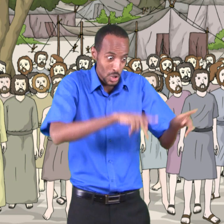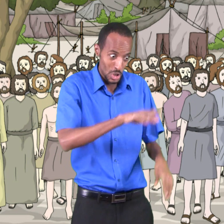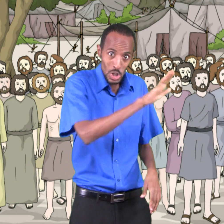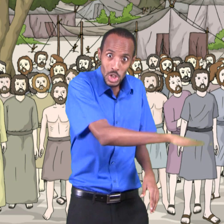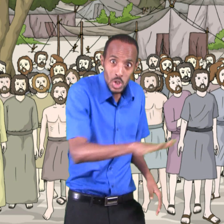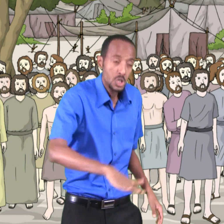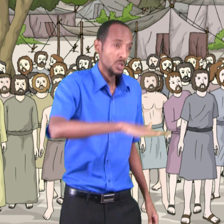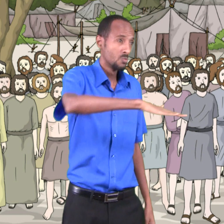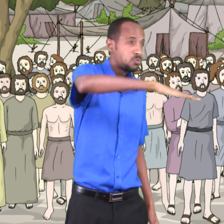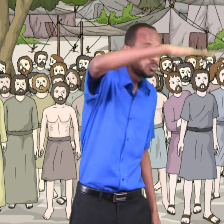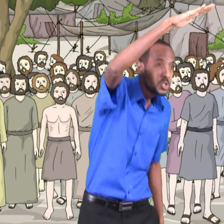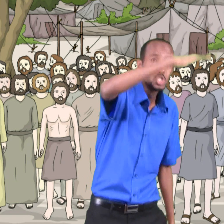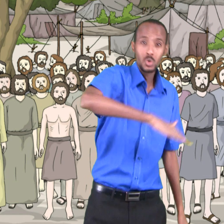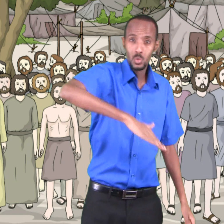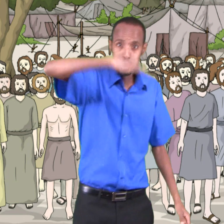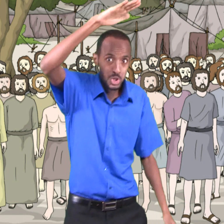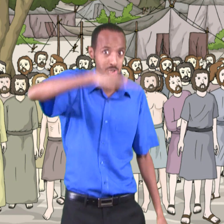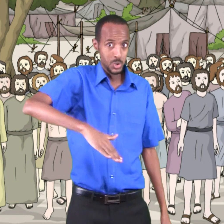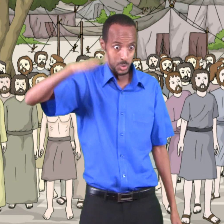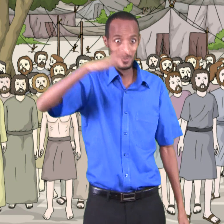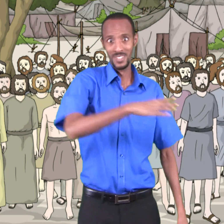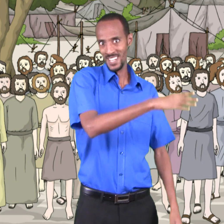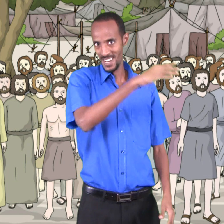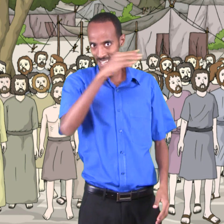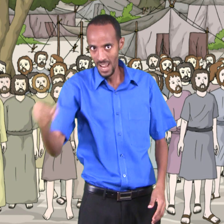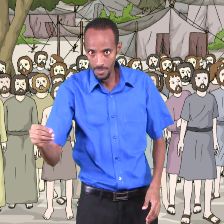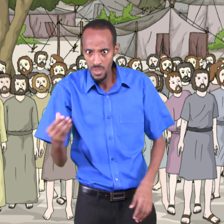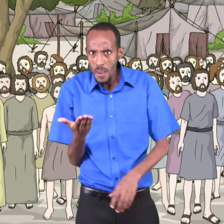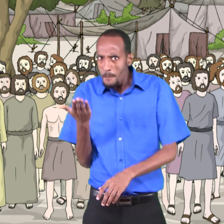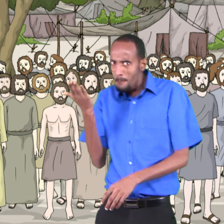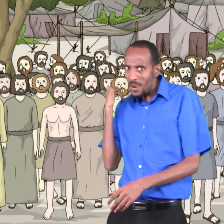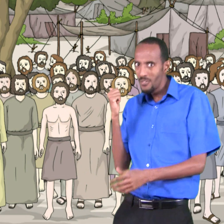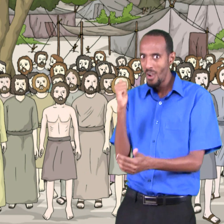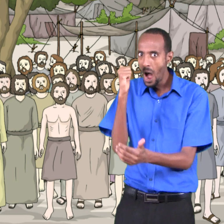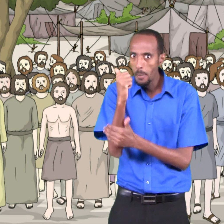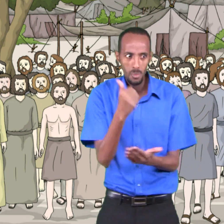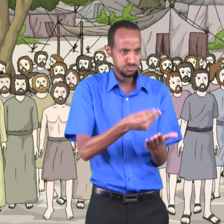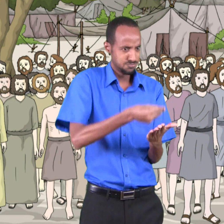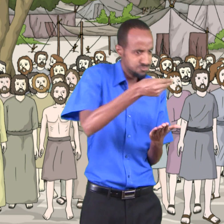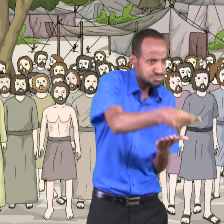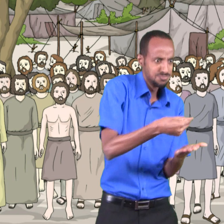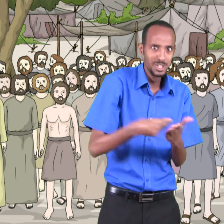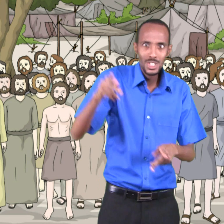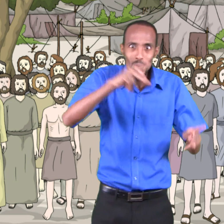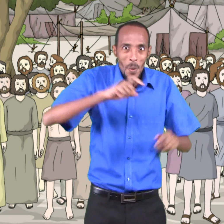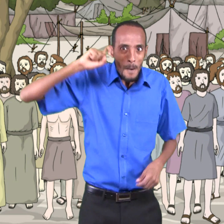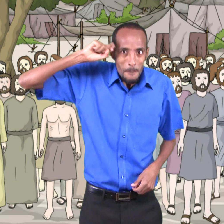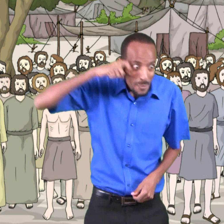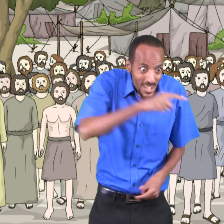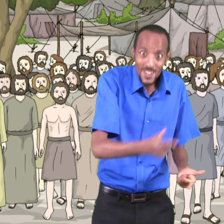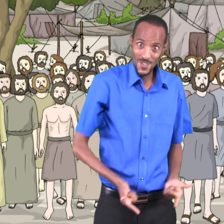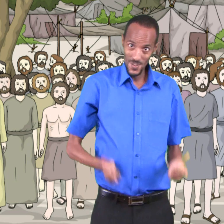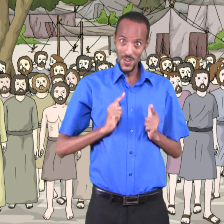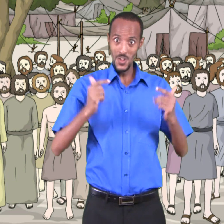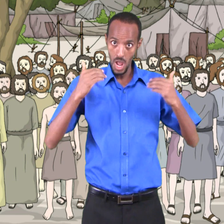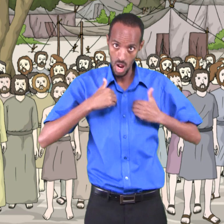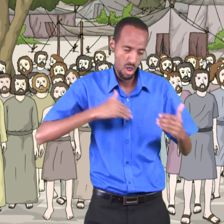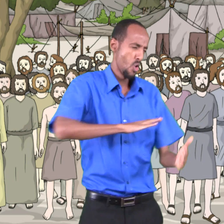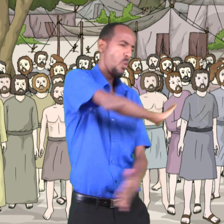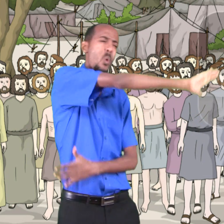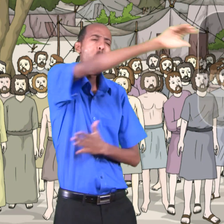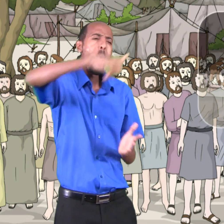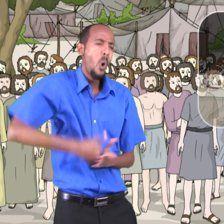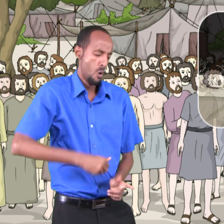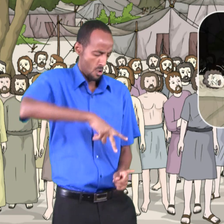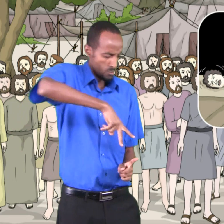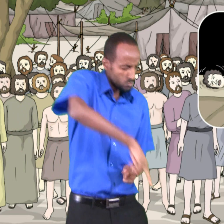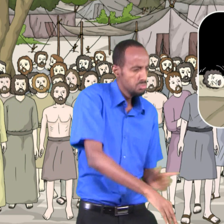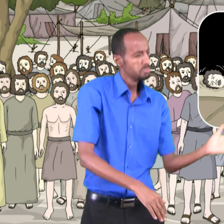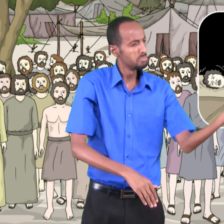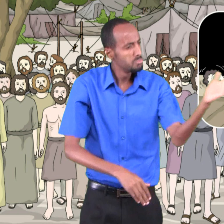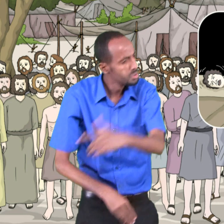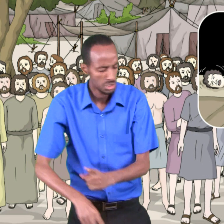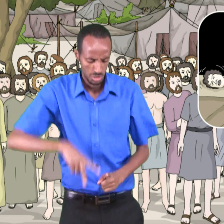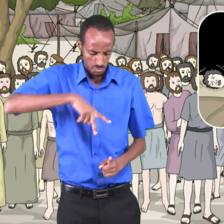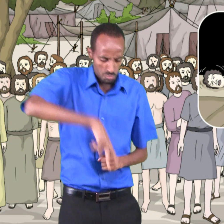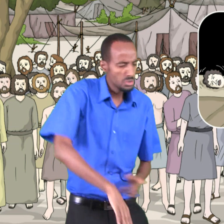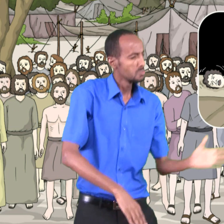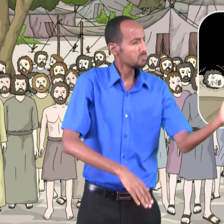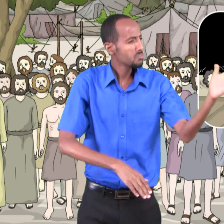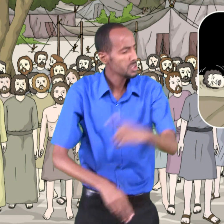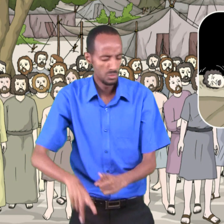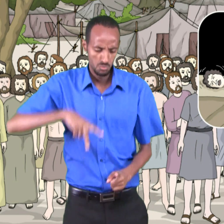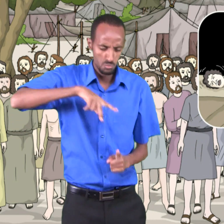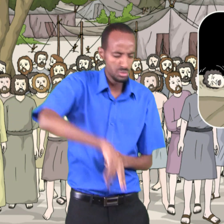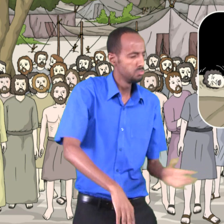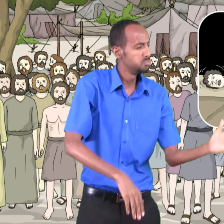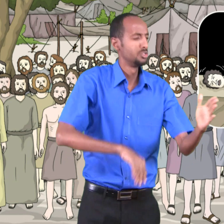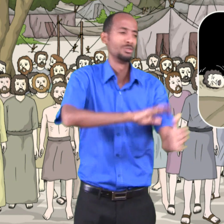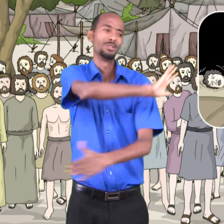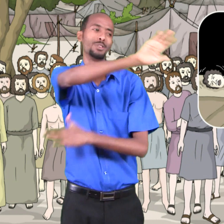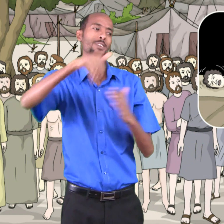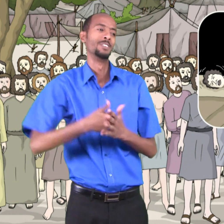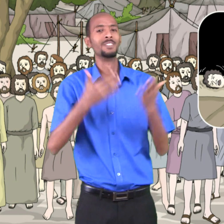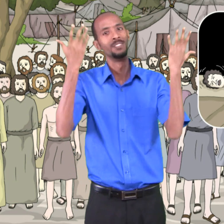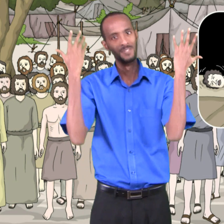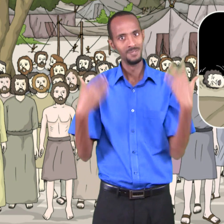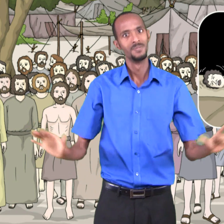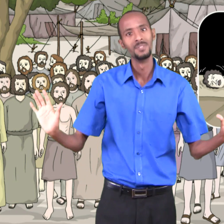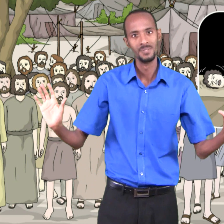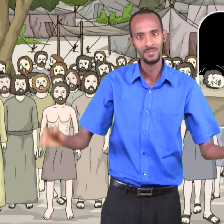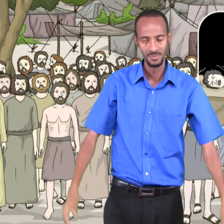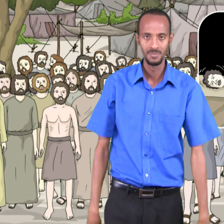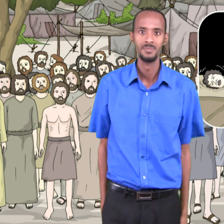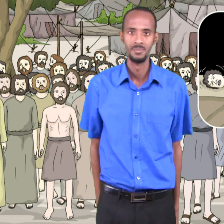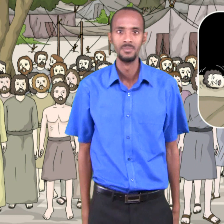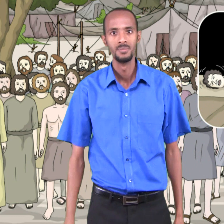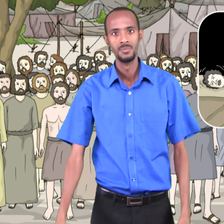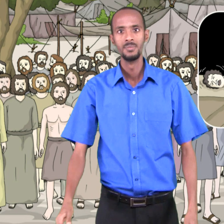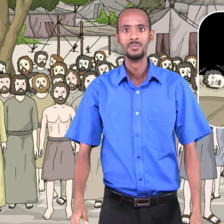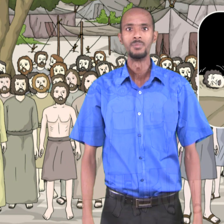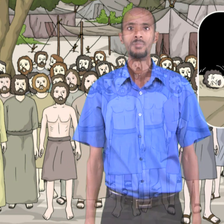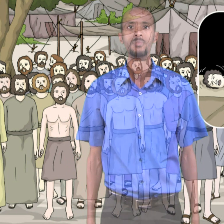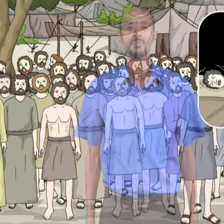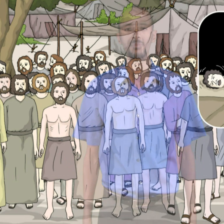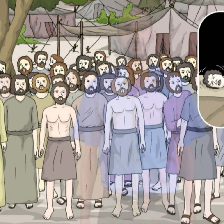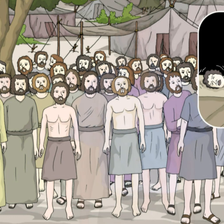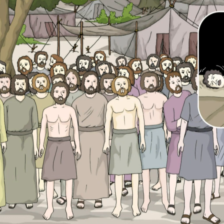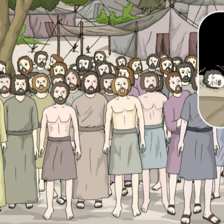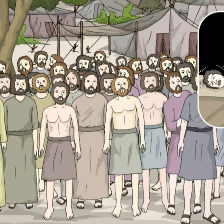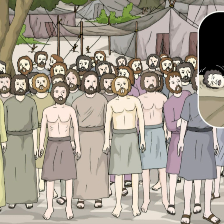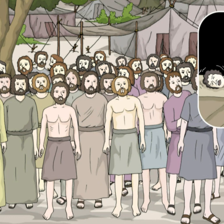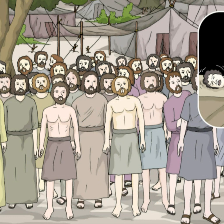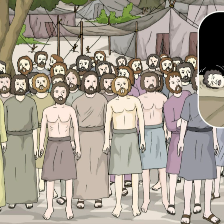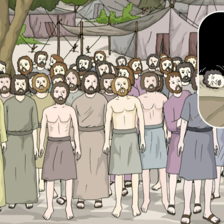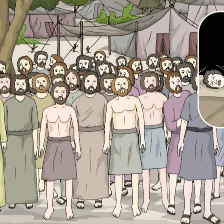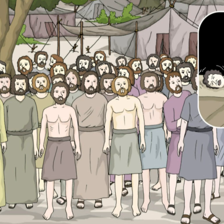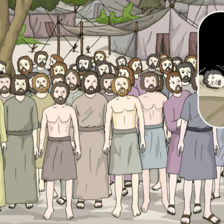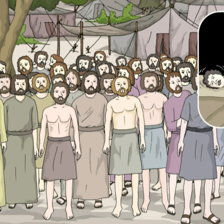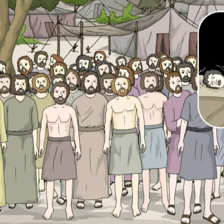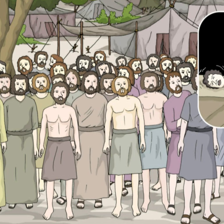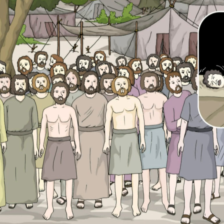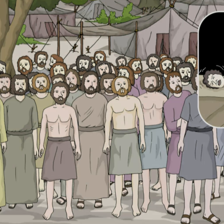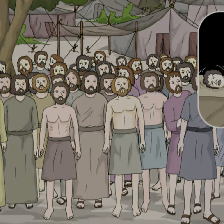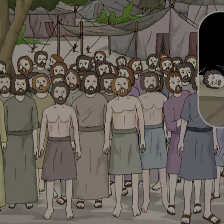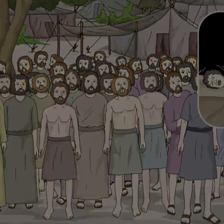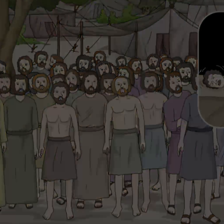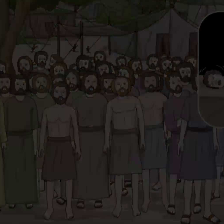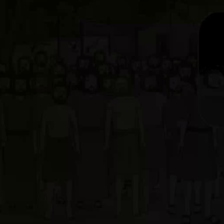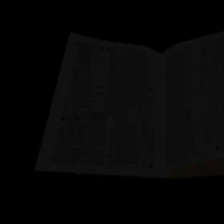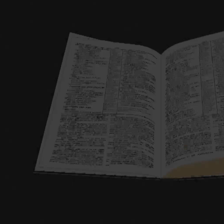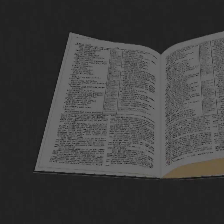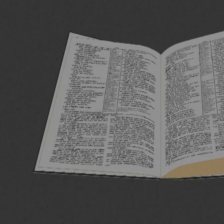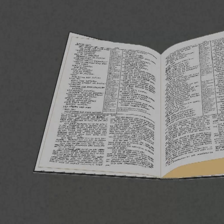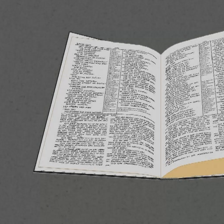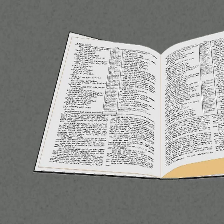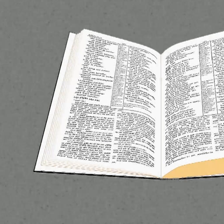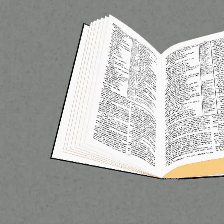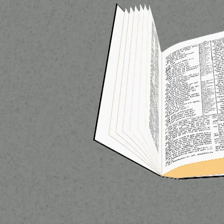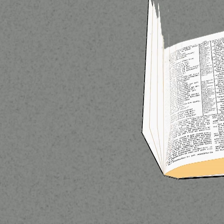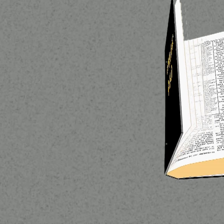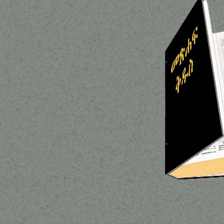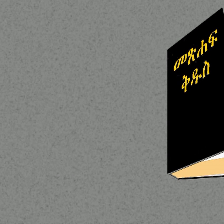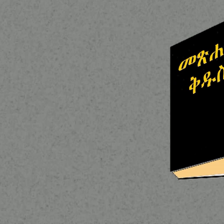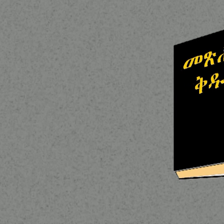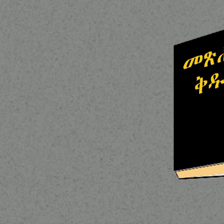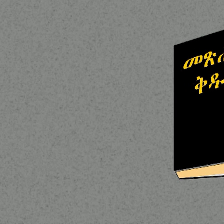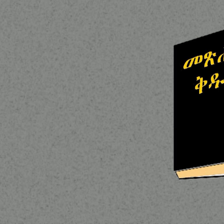And all the men of Abraham’s household—both servants born in his household and those purchased from foreigners—were circumcised with him.